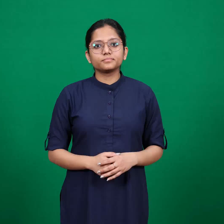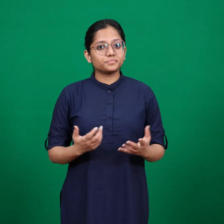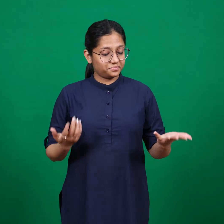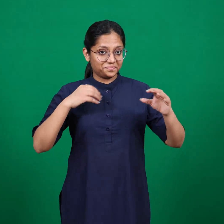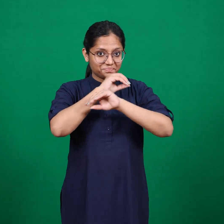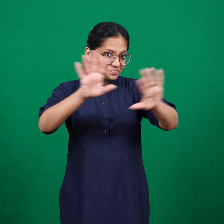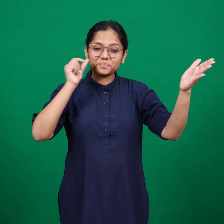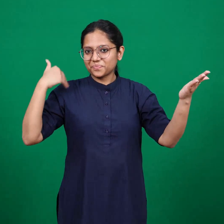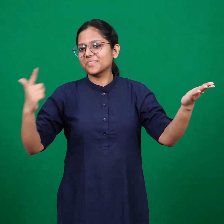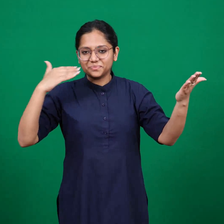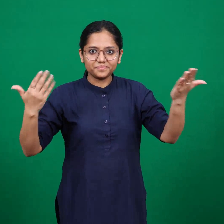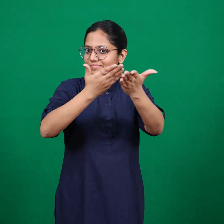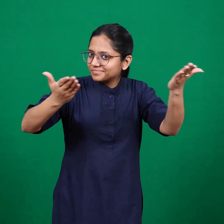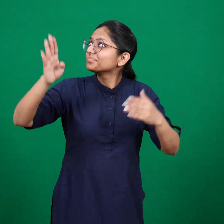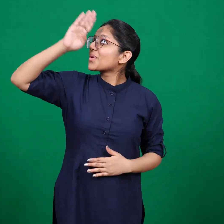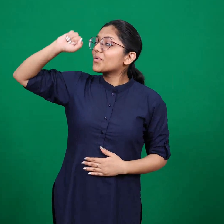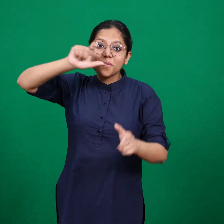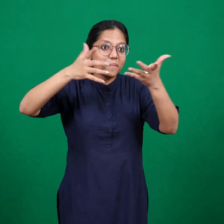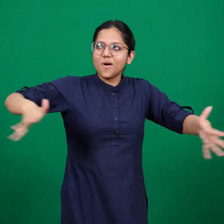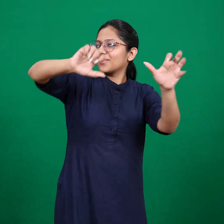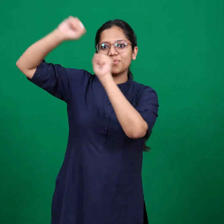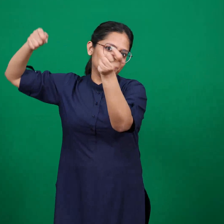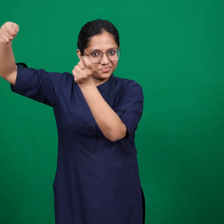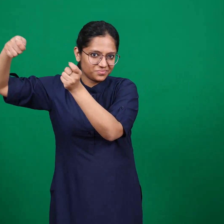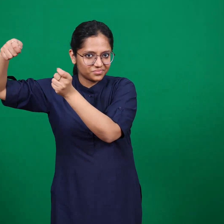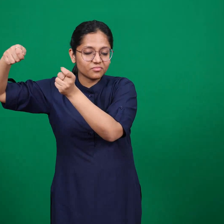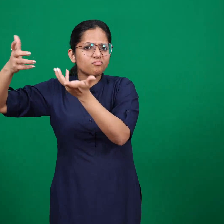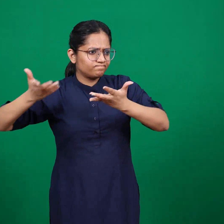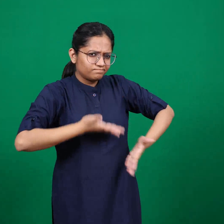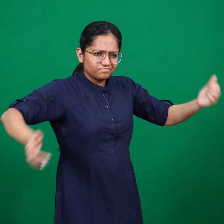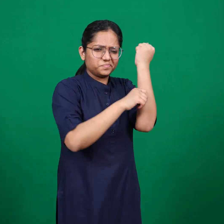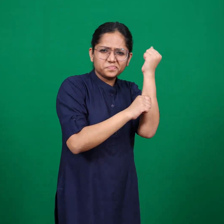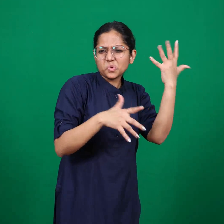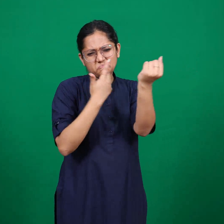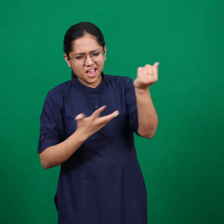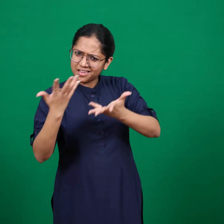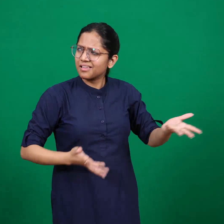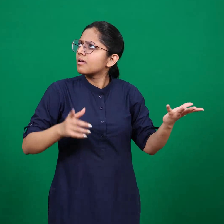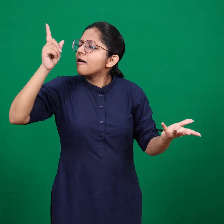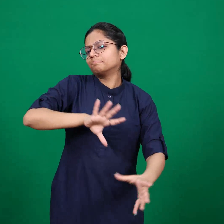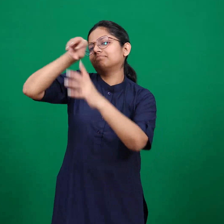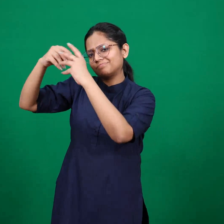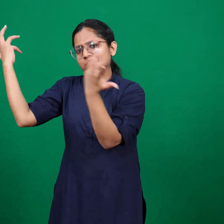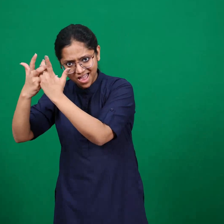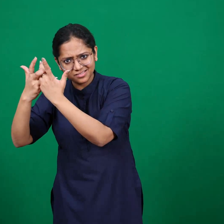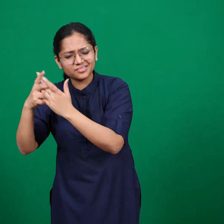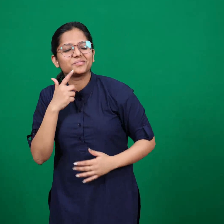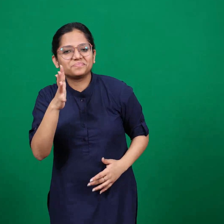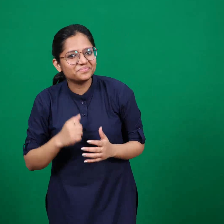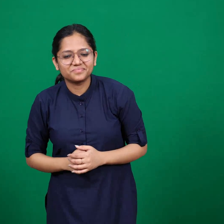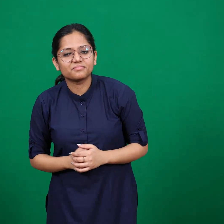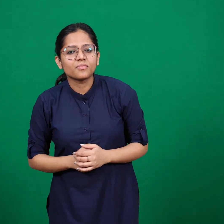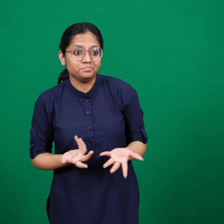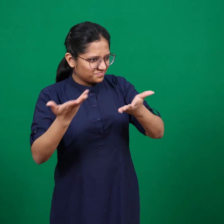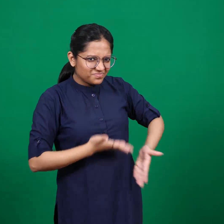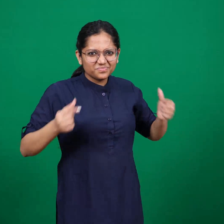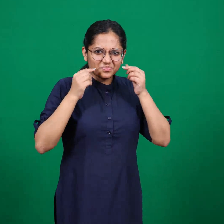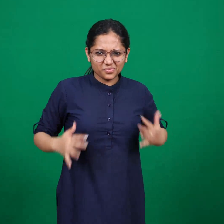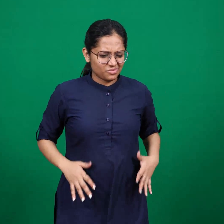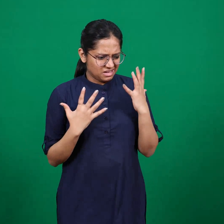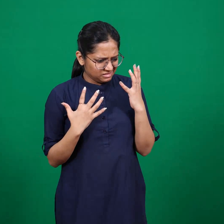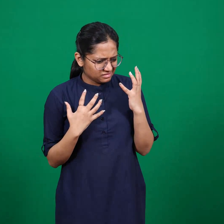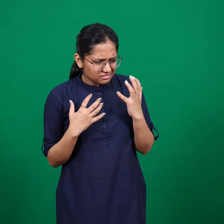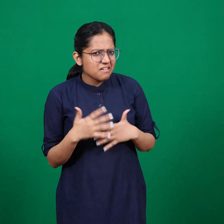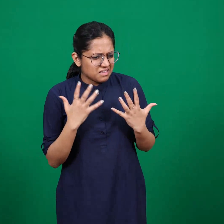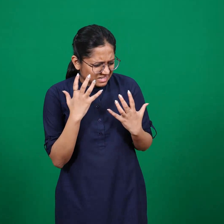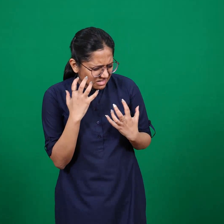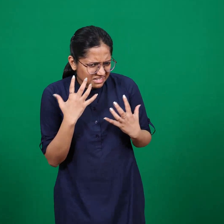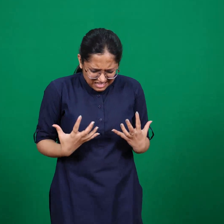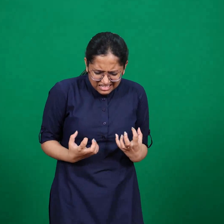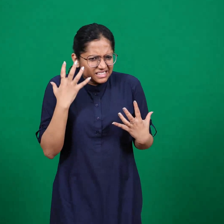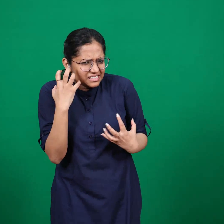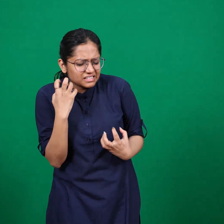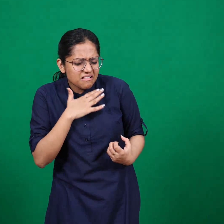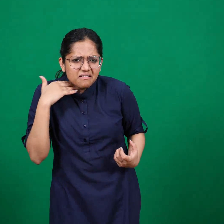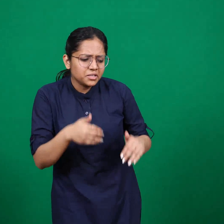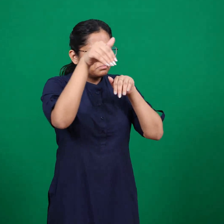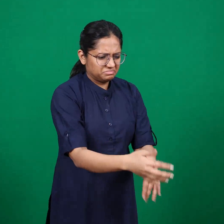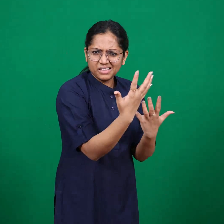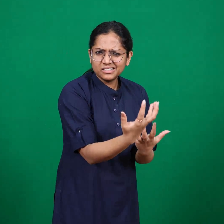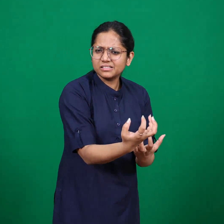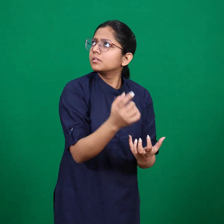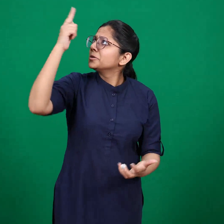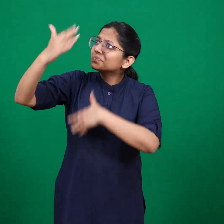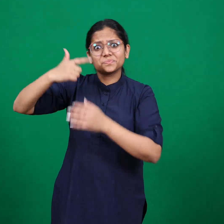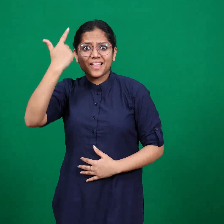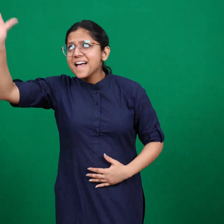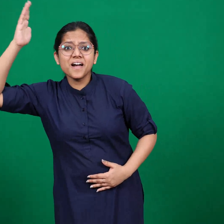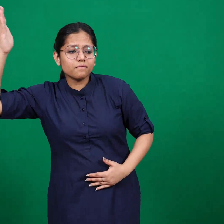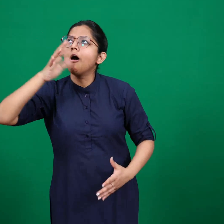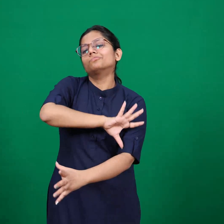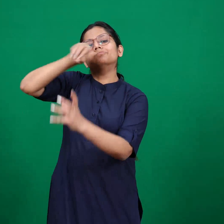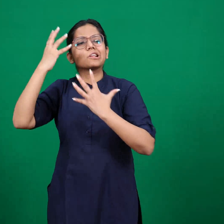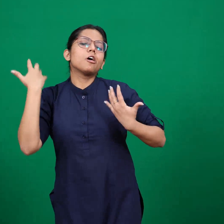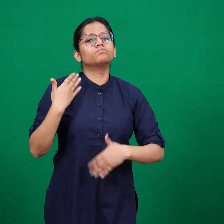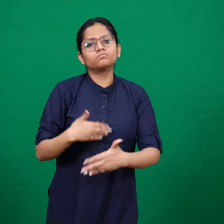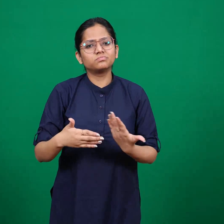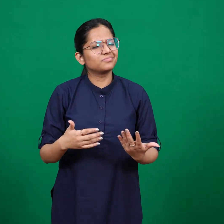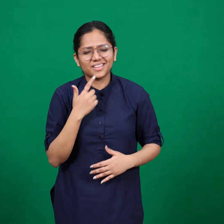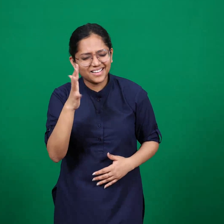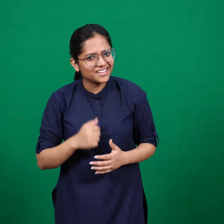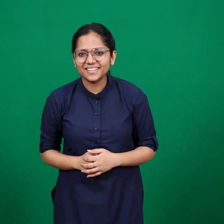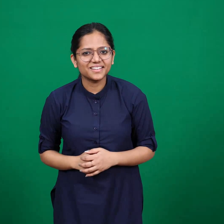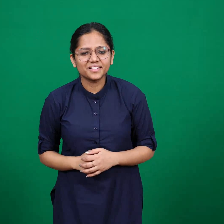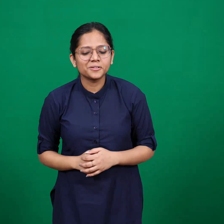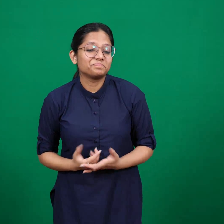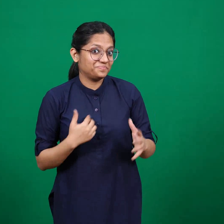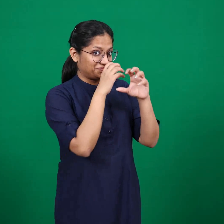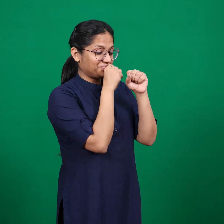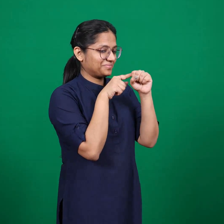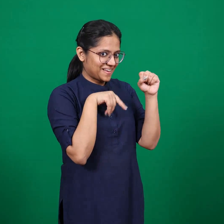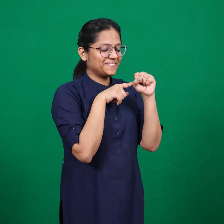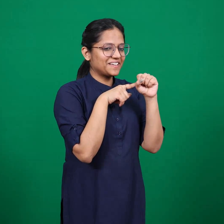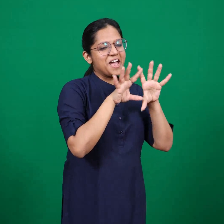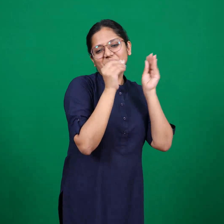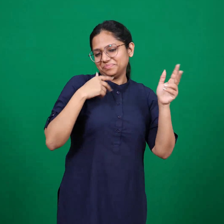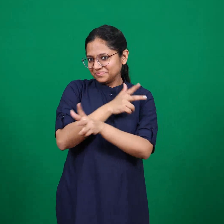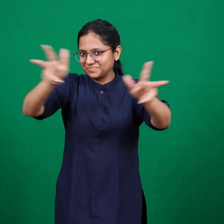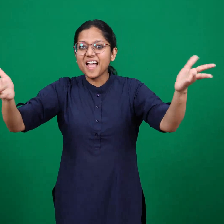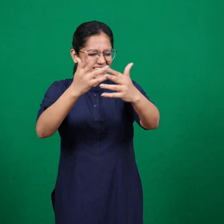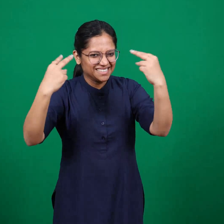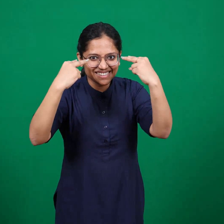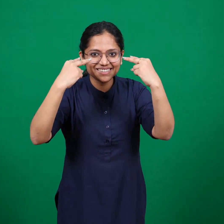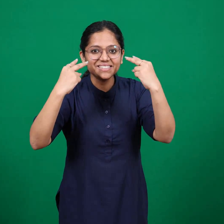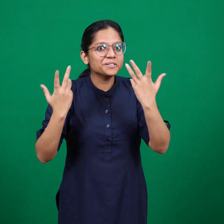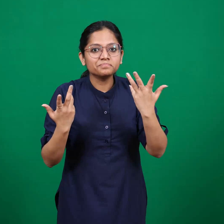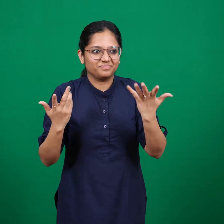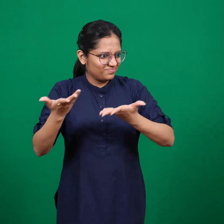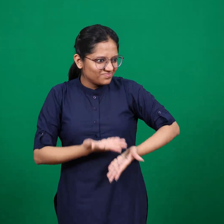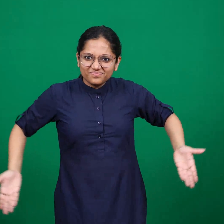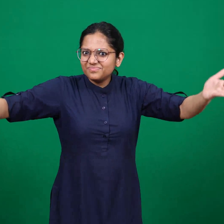Now I declare to you, brothers, that flesh and blood cannot inherit the kingdom of God, nor does the perishable inherit the imperishable.